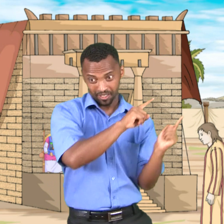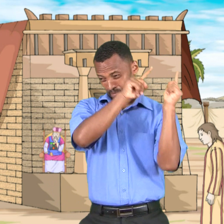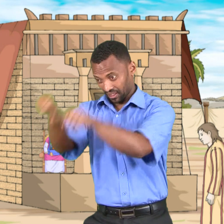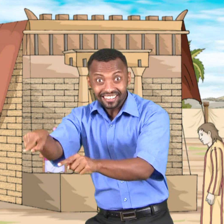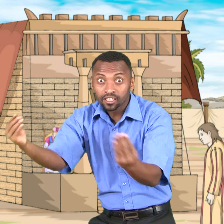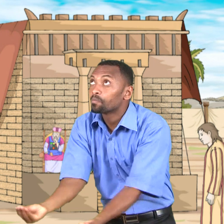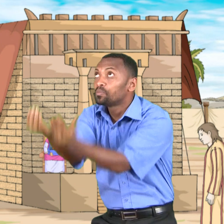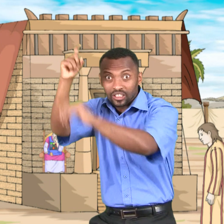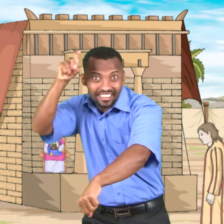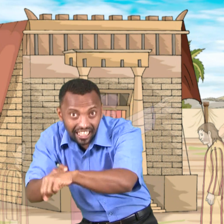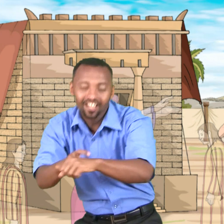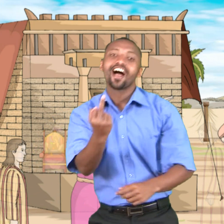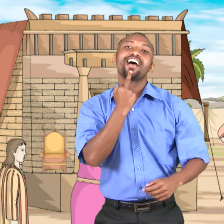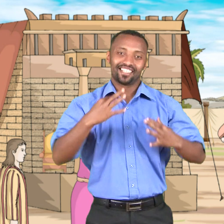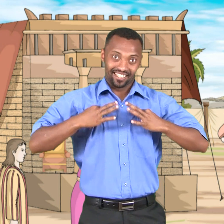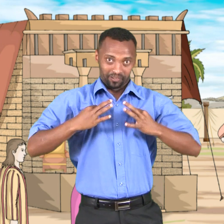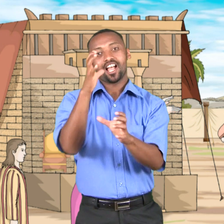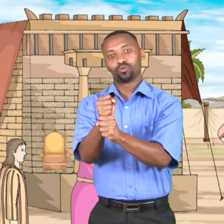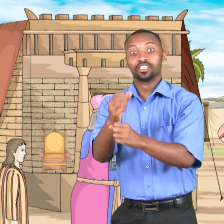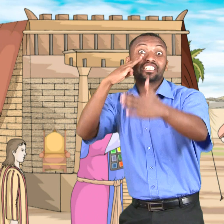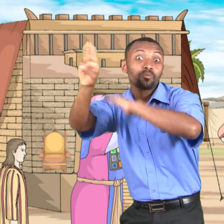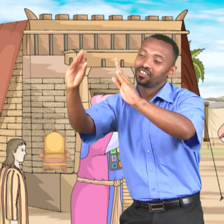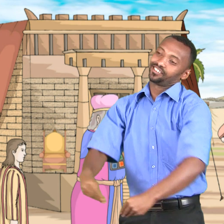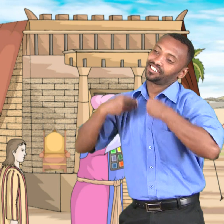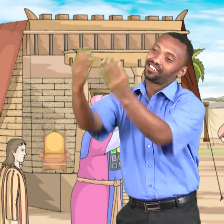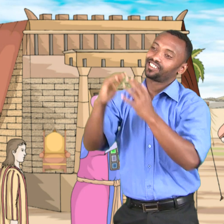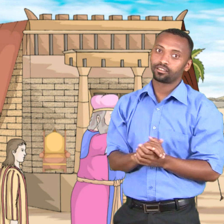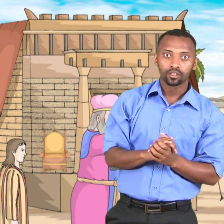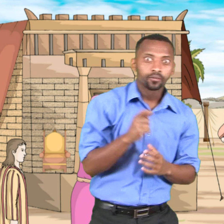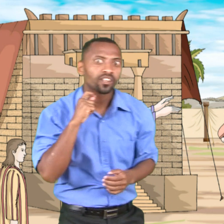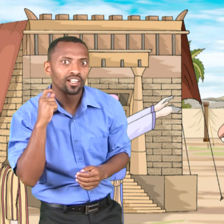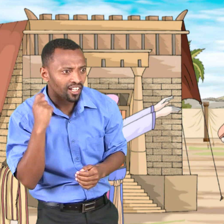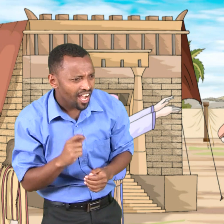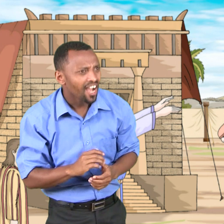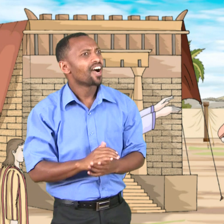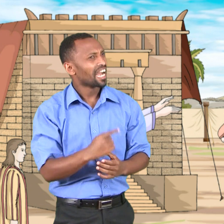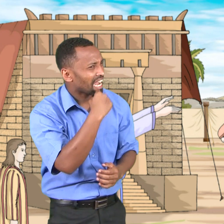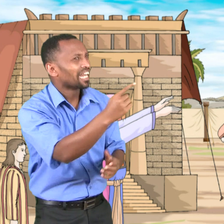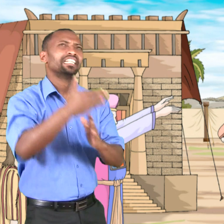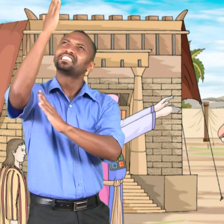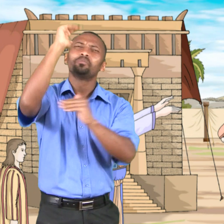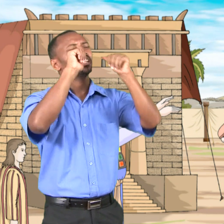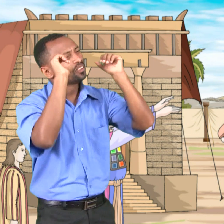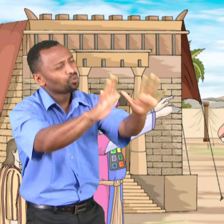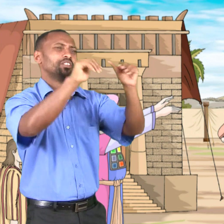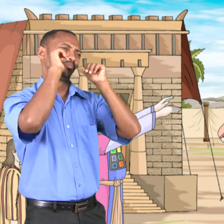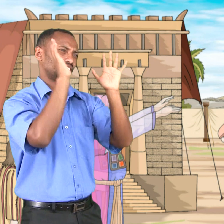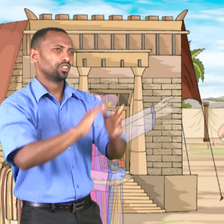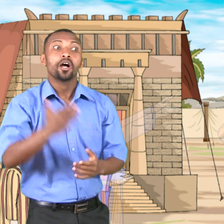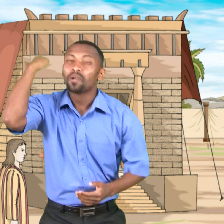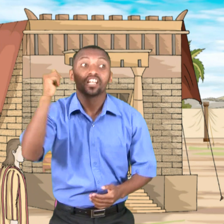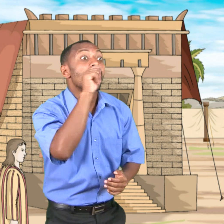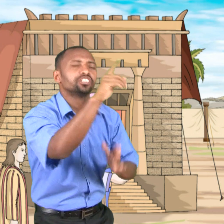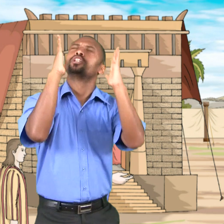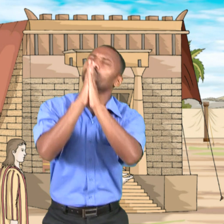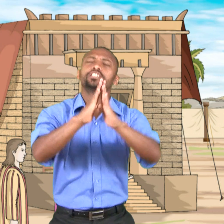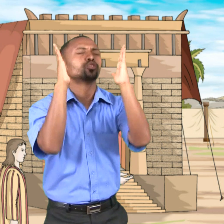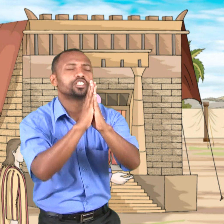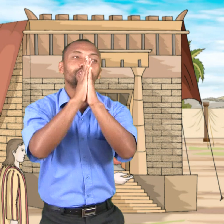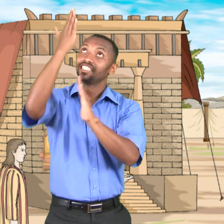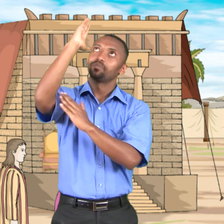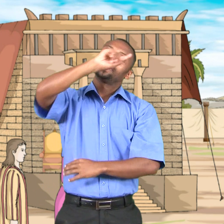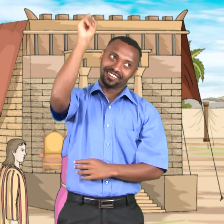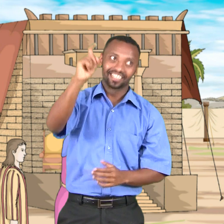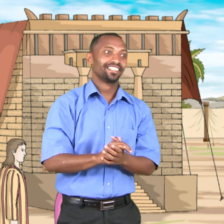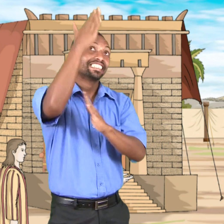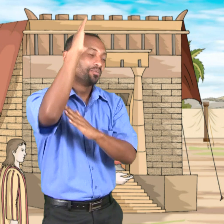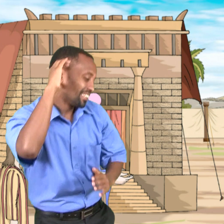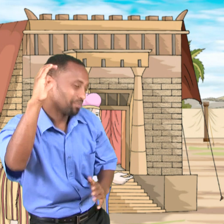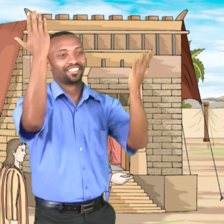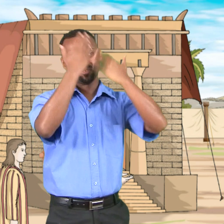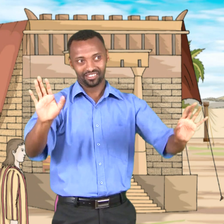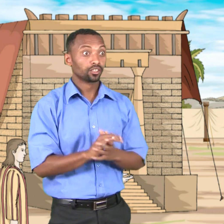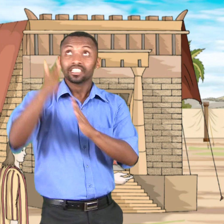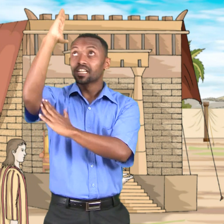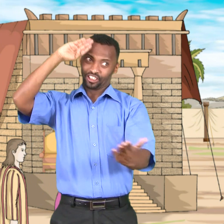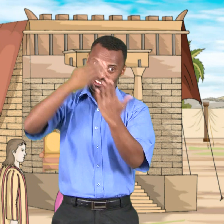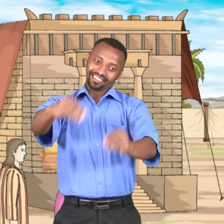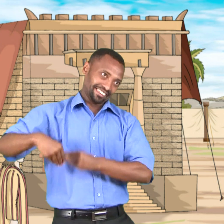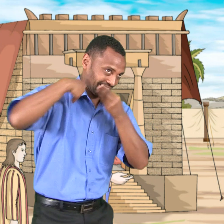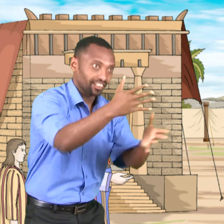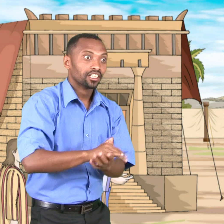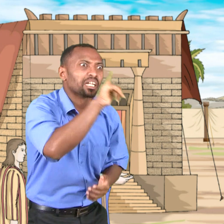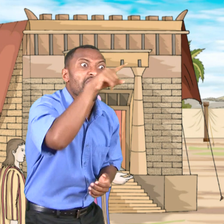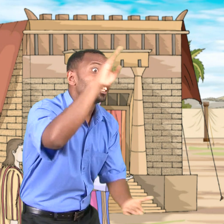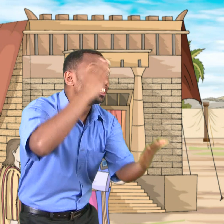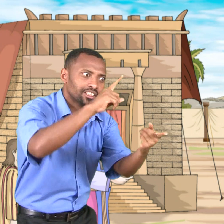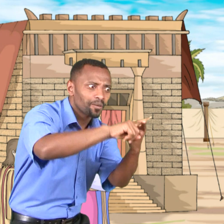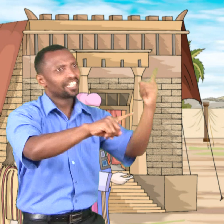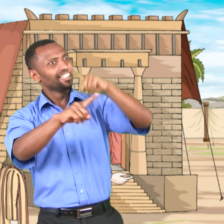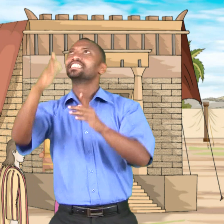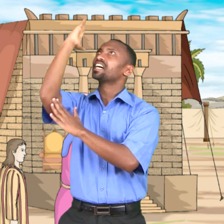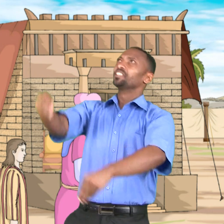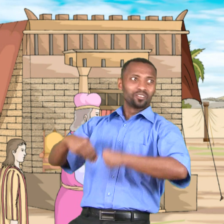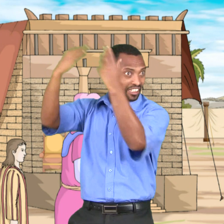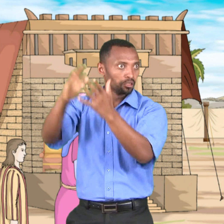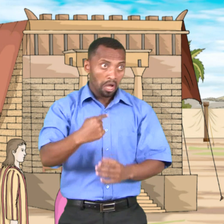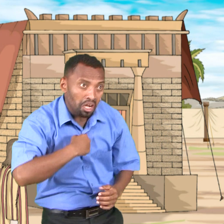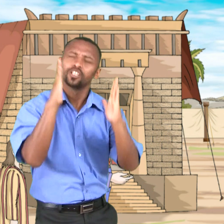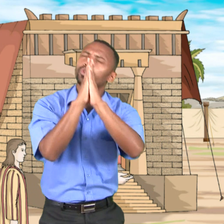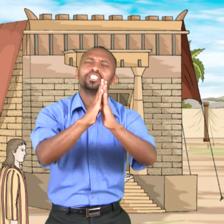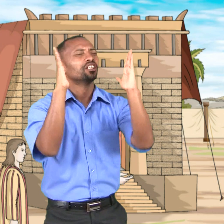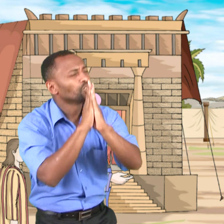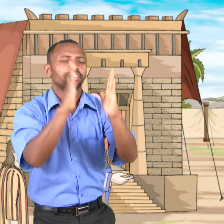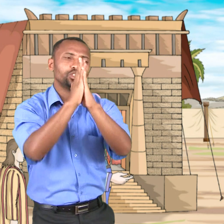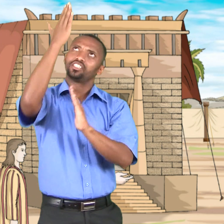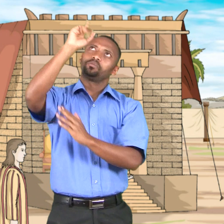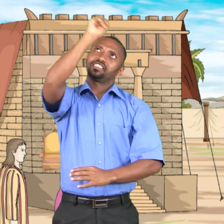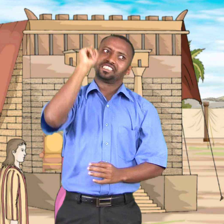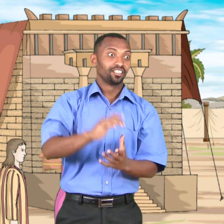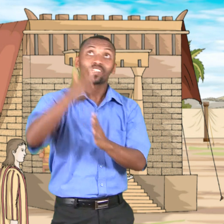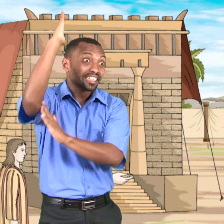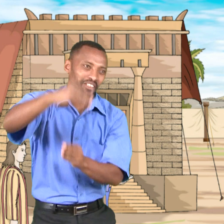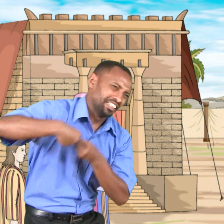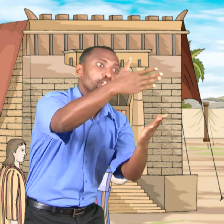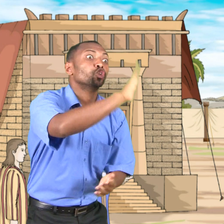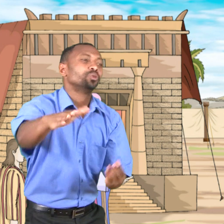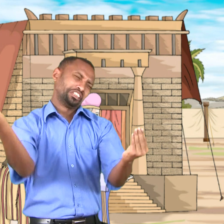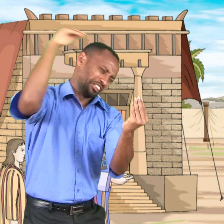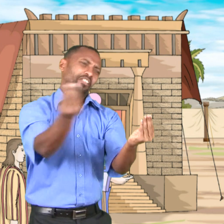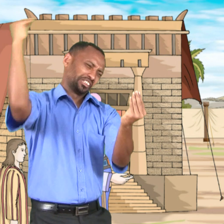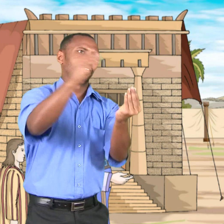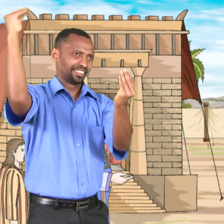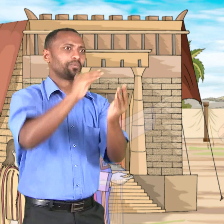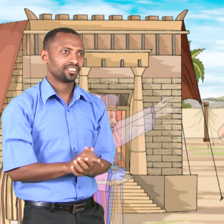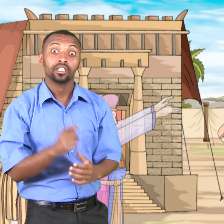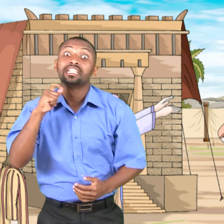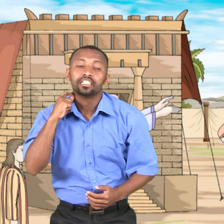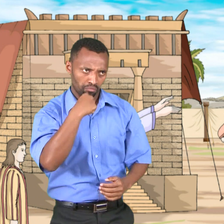And Eli would bless Elkanah and his wife, saying, “May the LORD give you children by this woman in place of the one she dedicated to the LORD.”